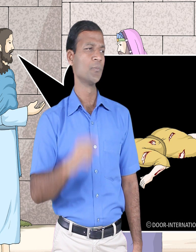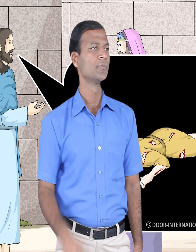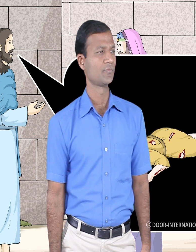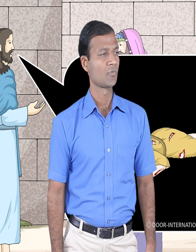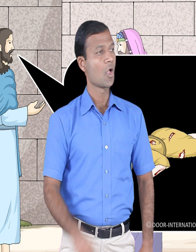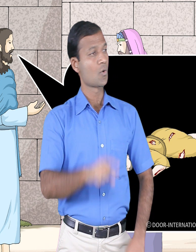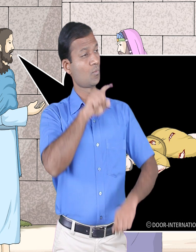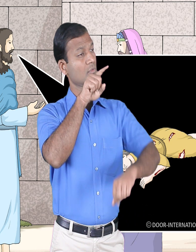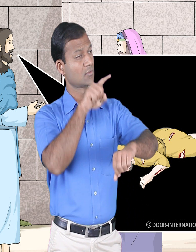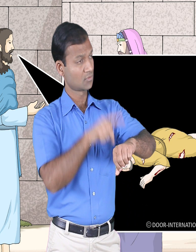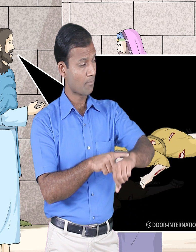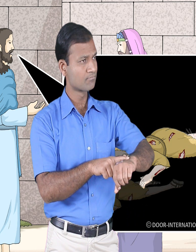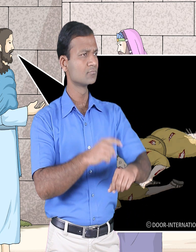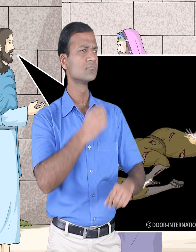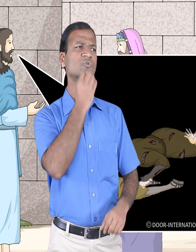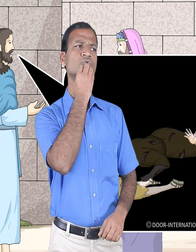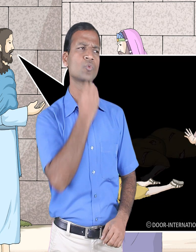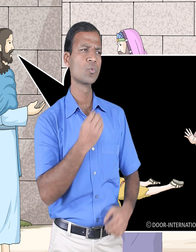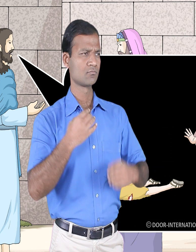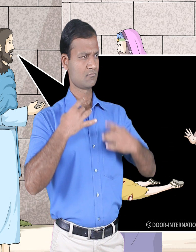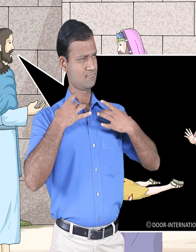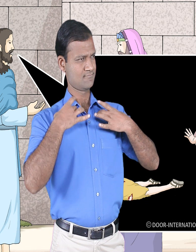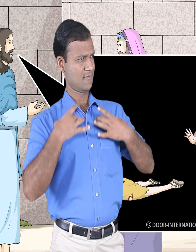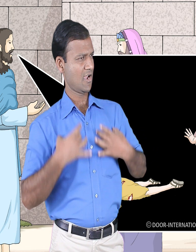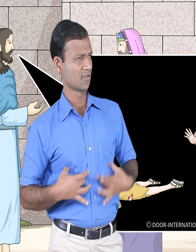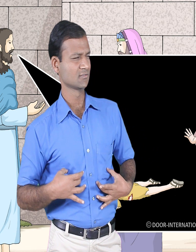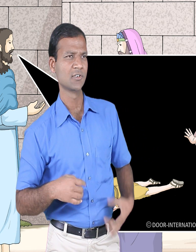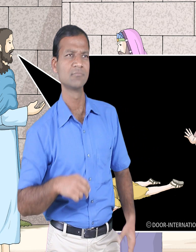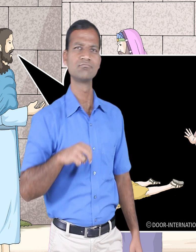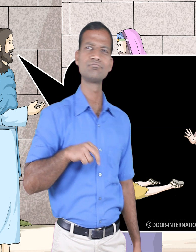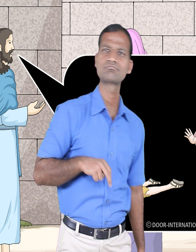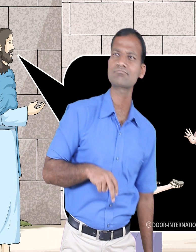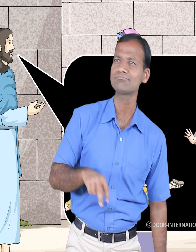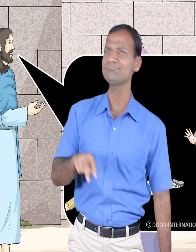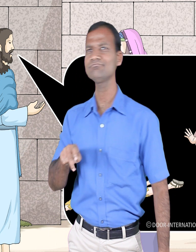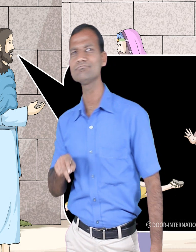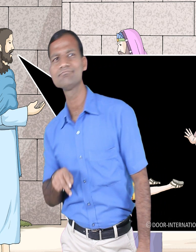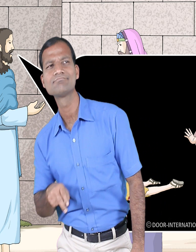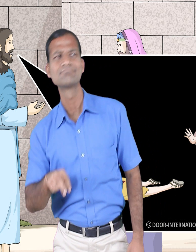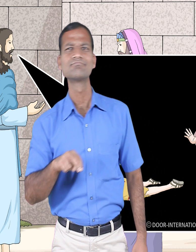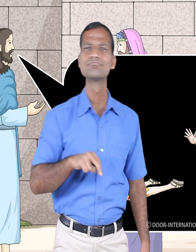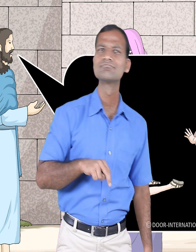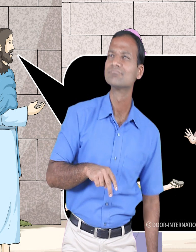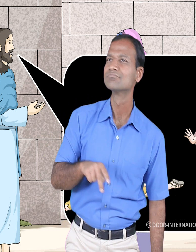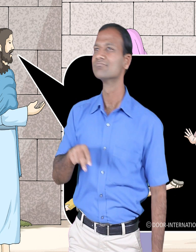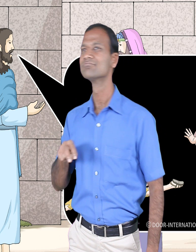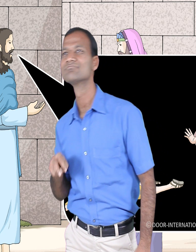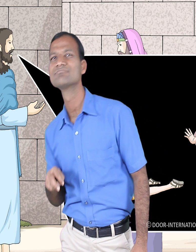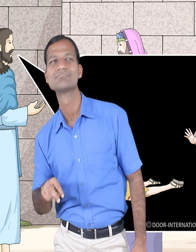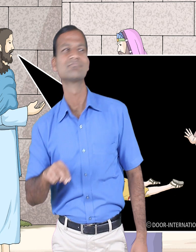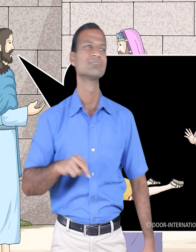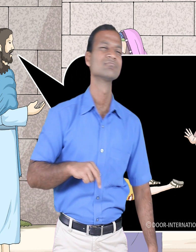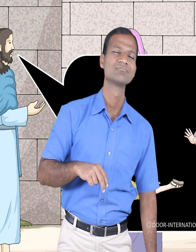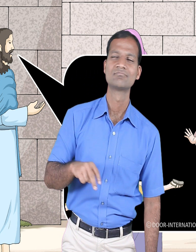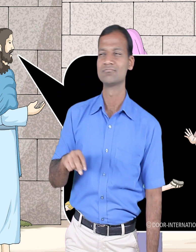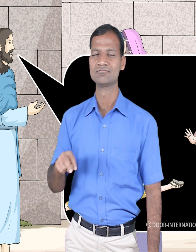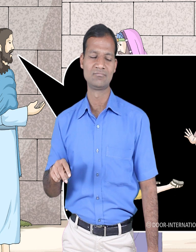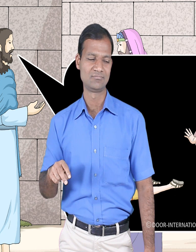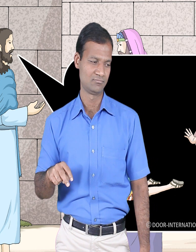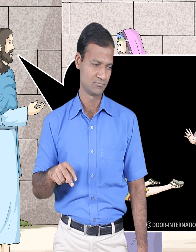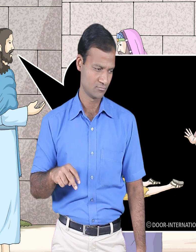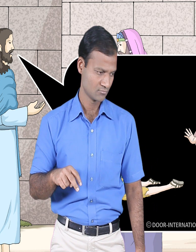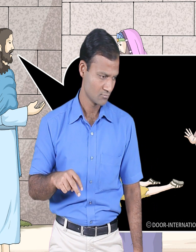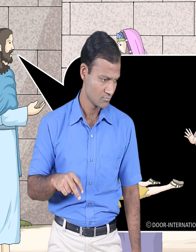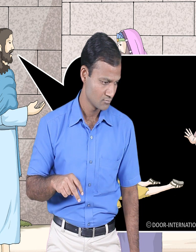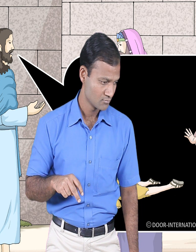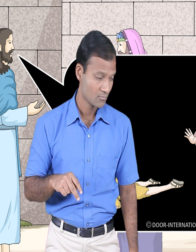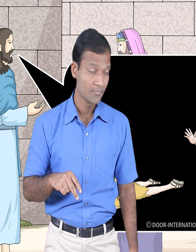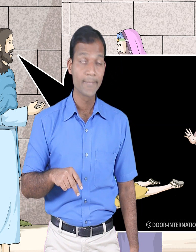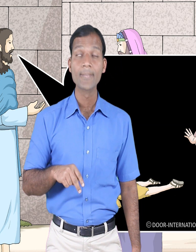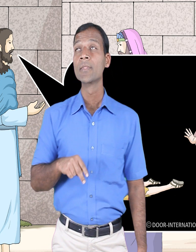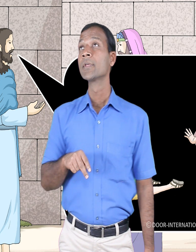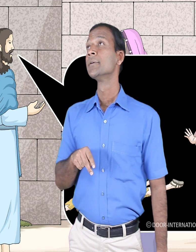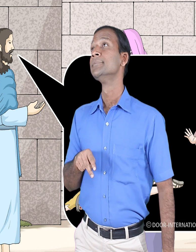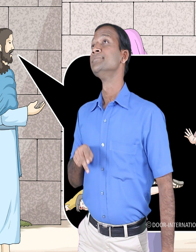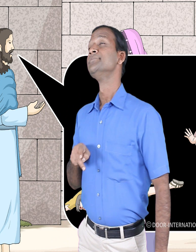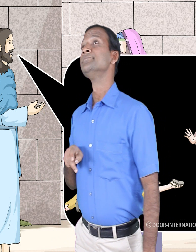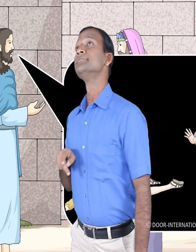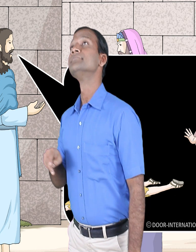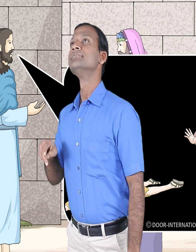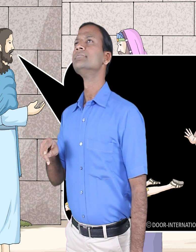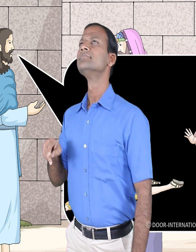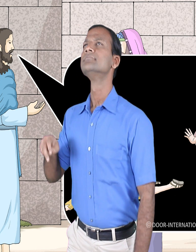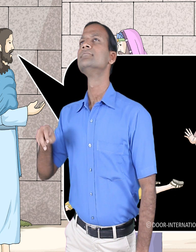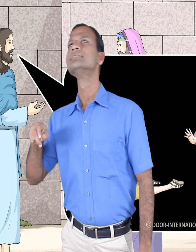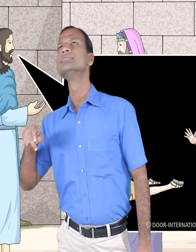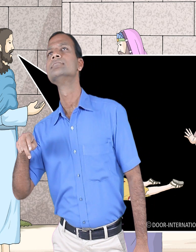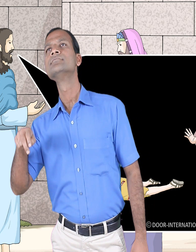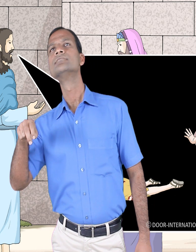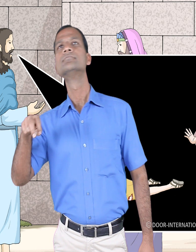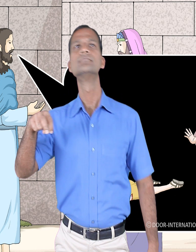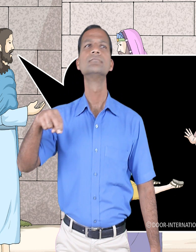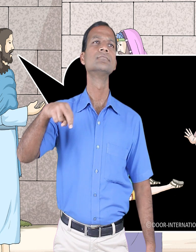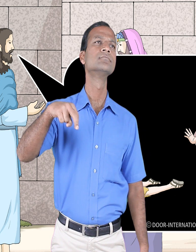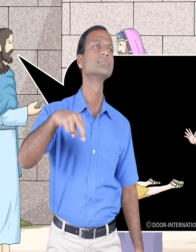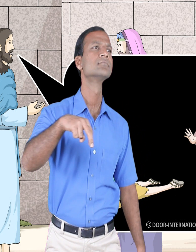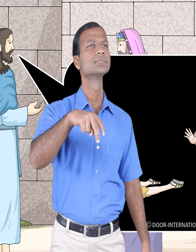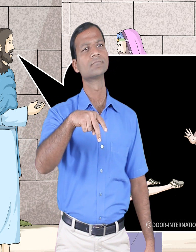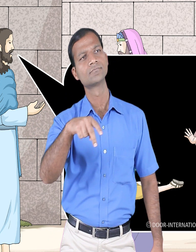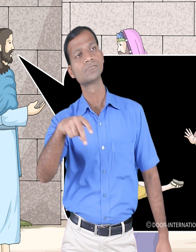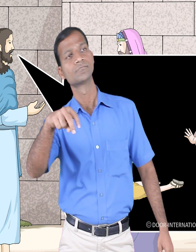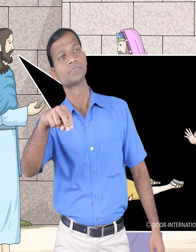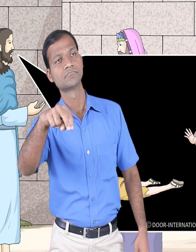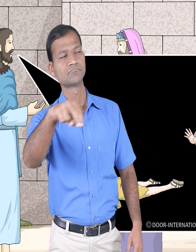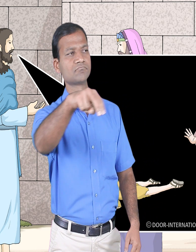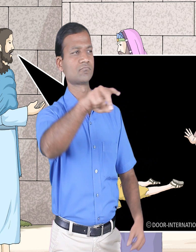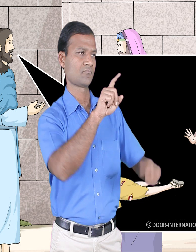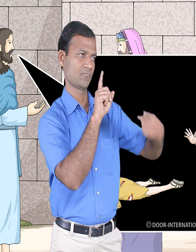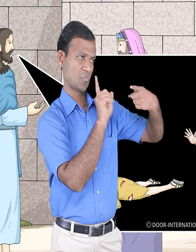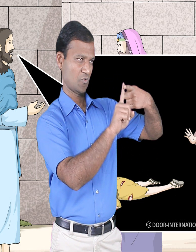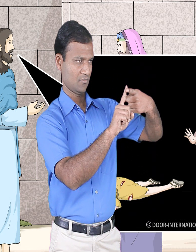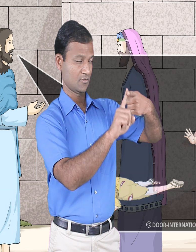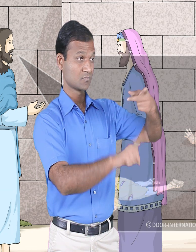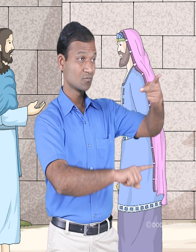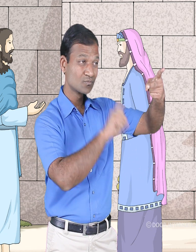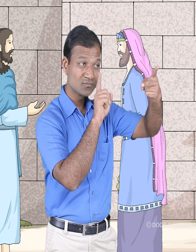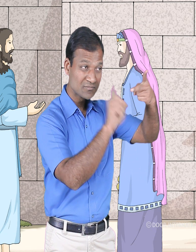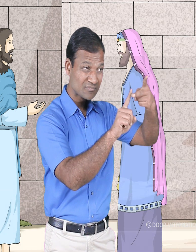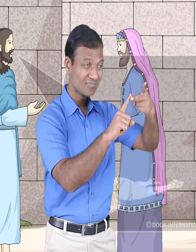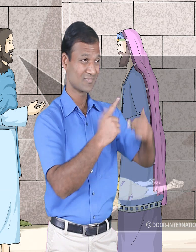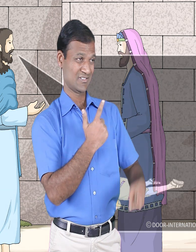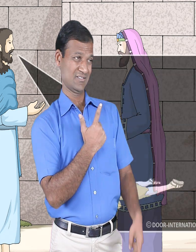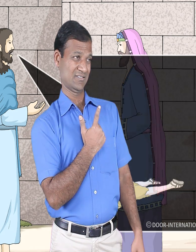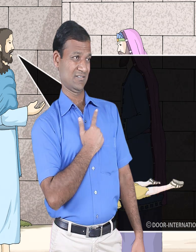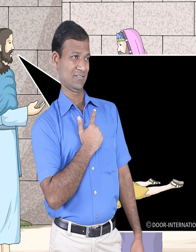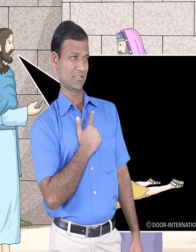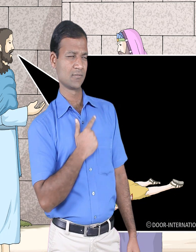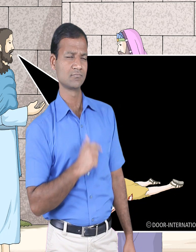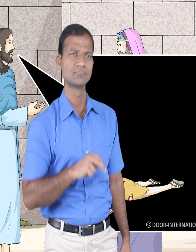Now by chance a priest was going down the same road, but when he saw him, he passed by on the other side.